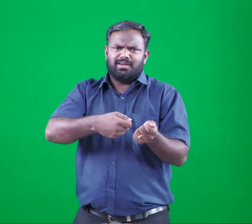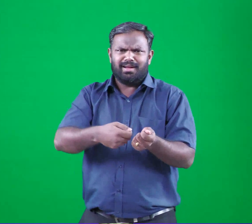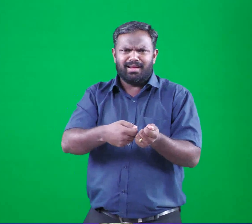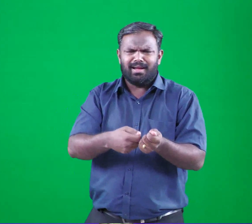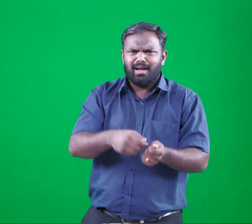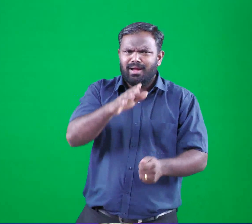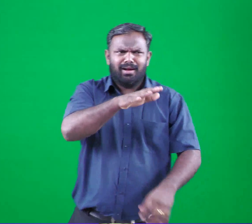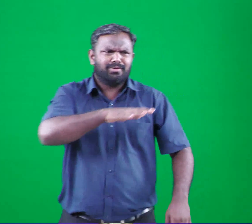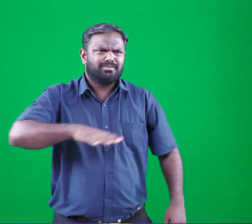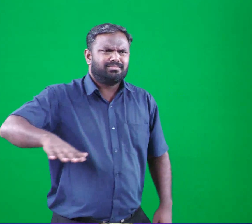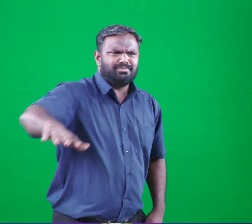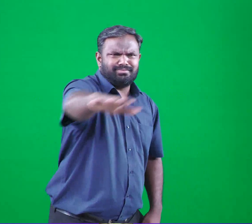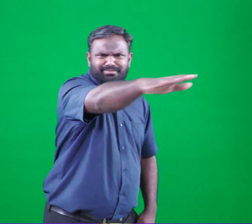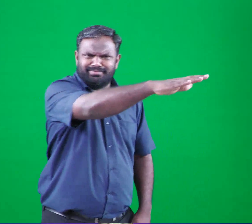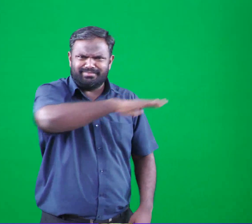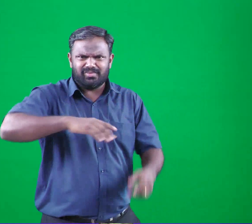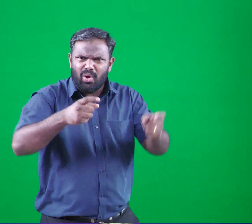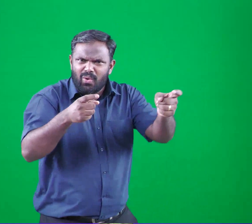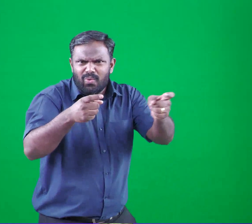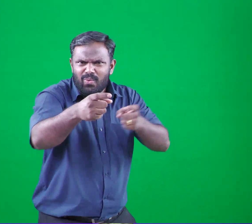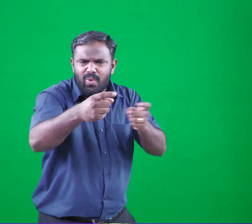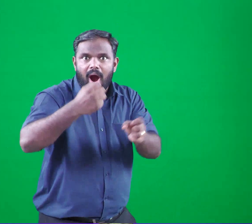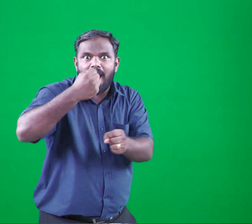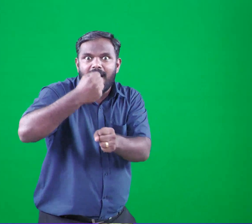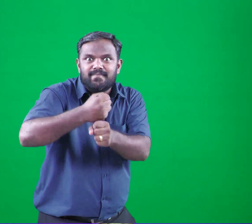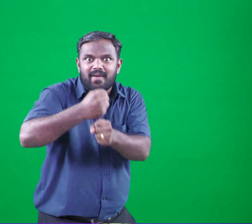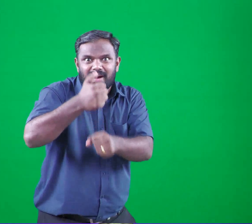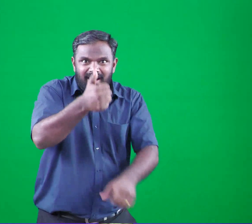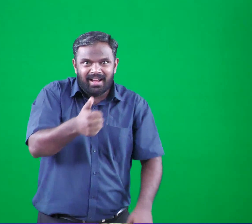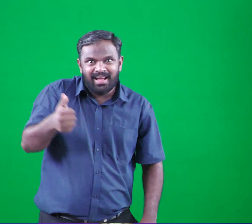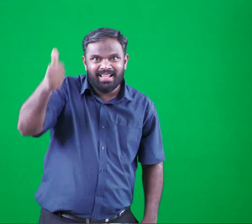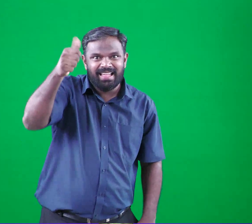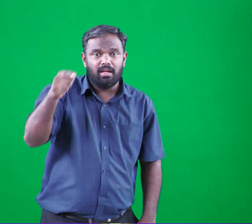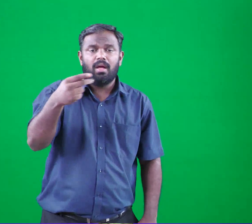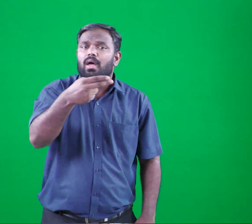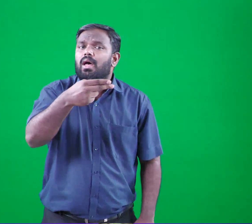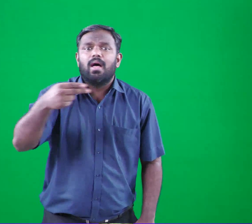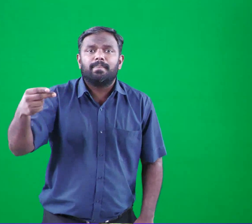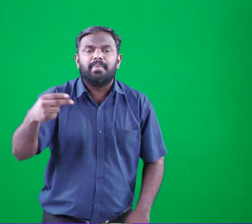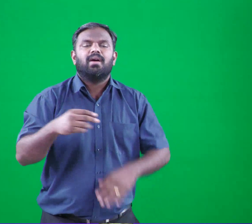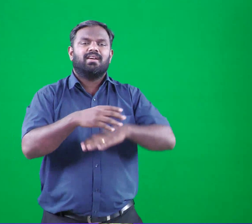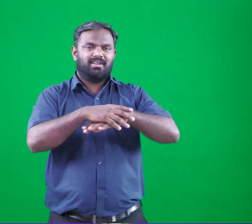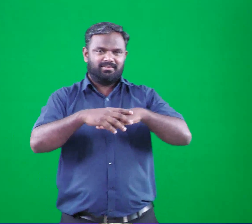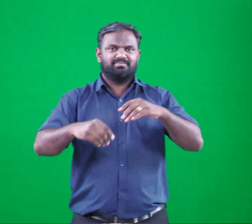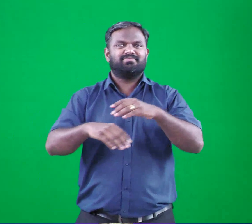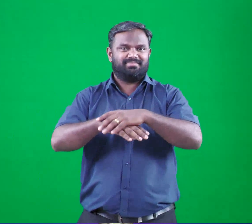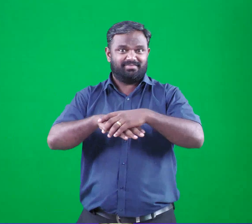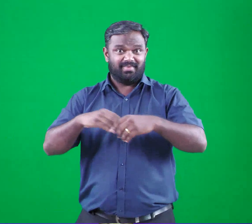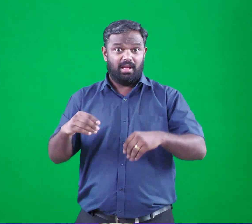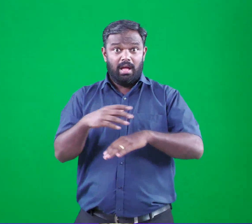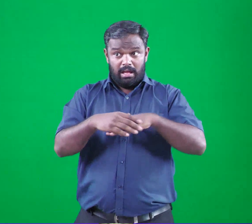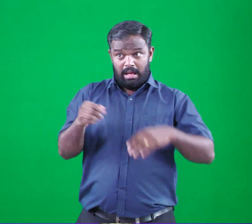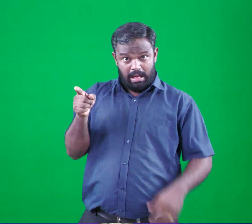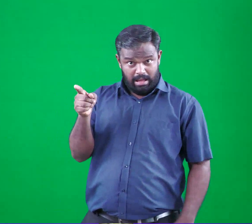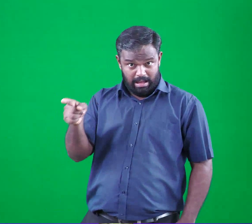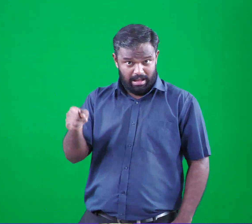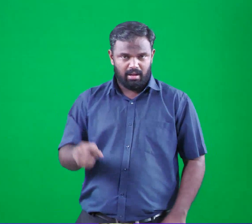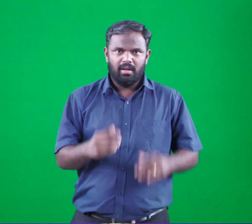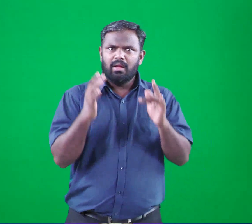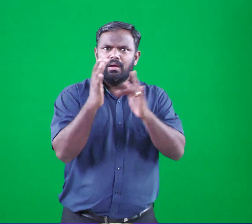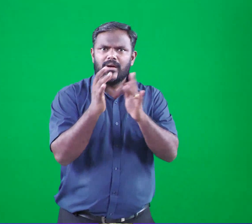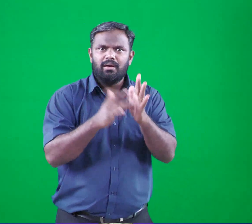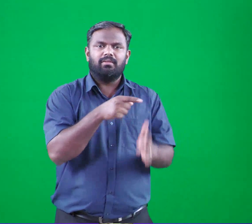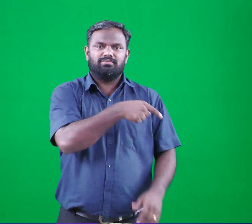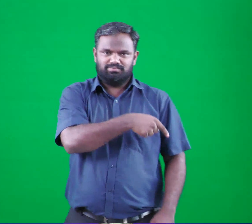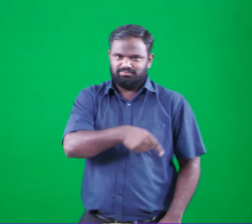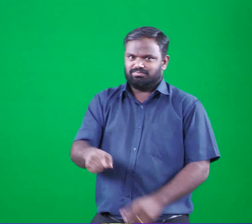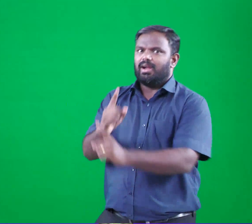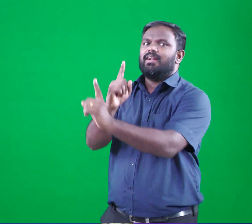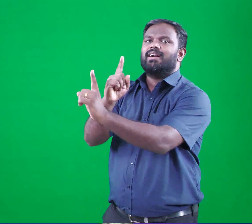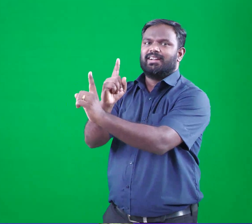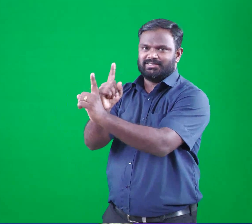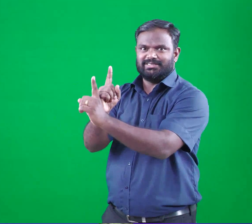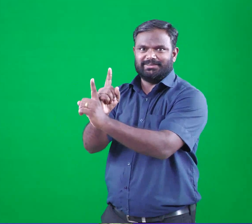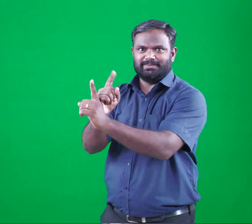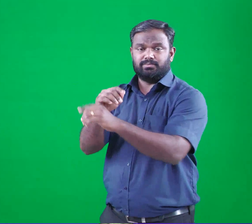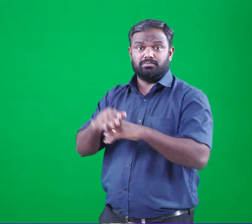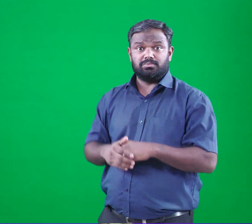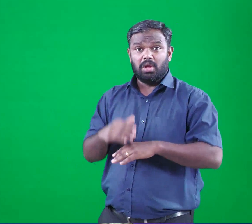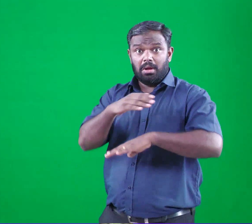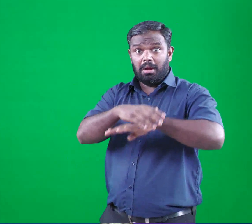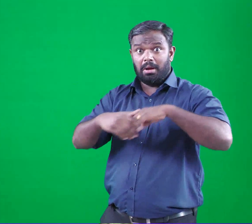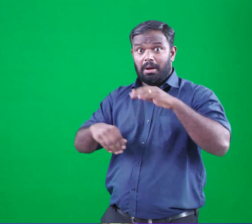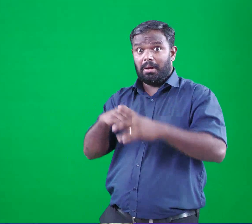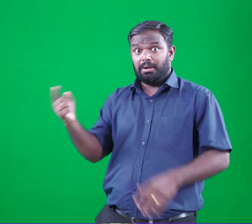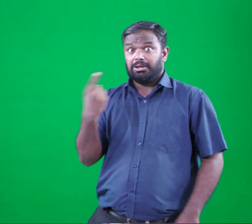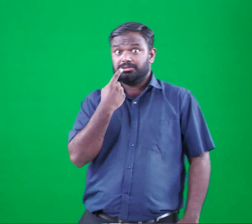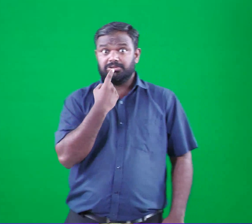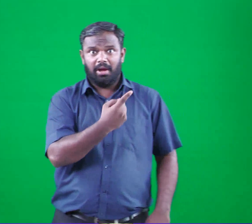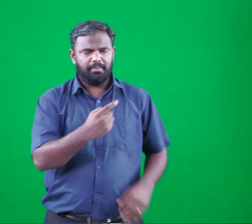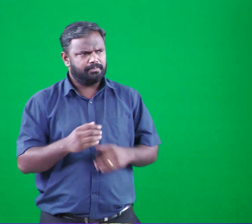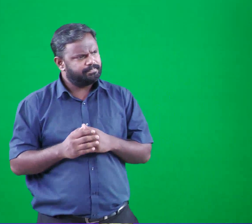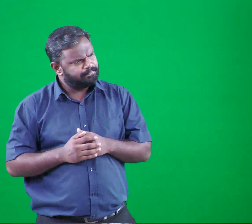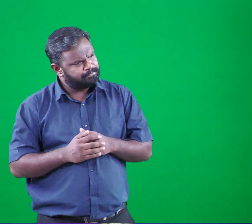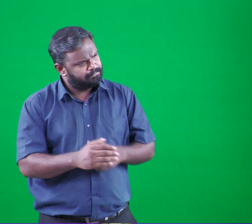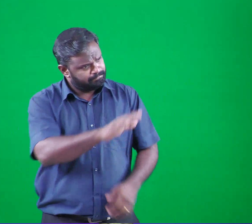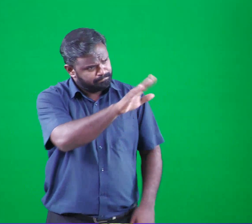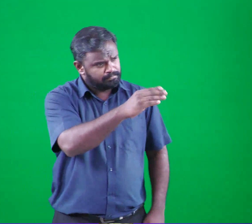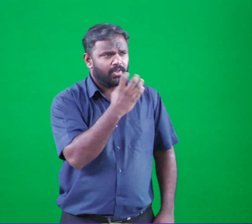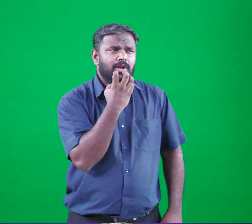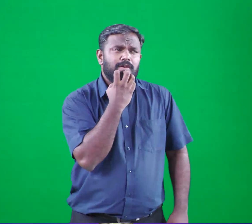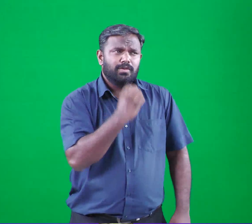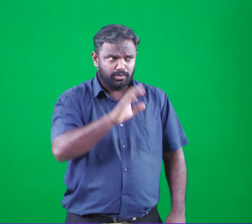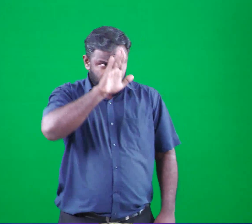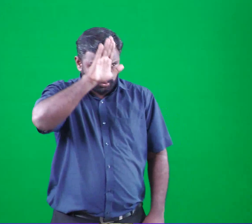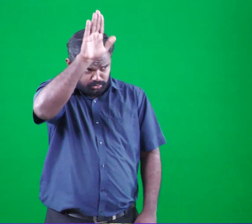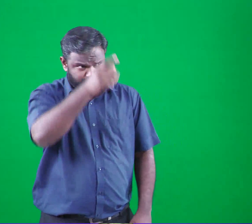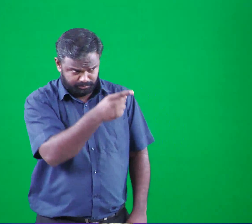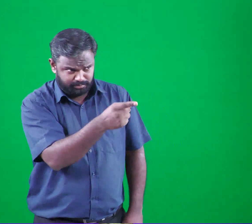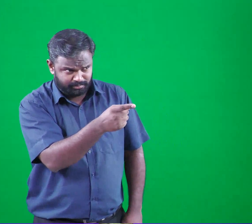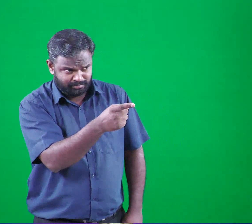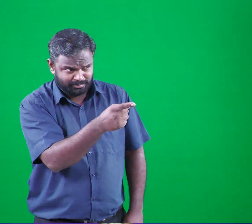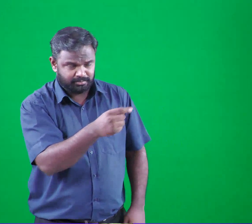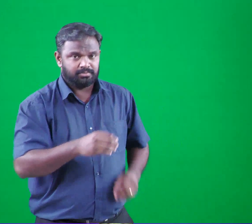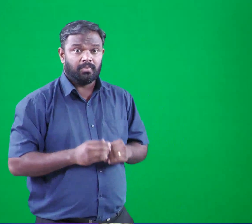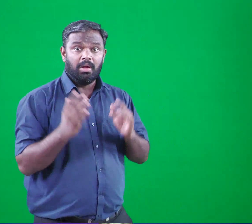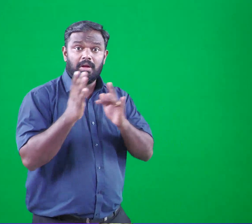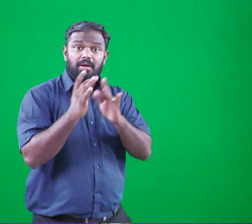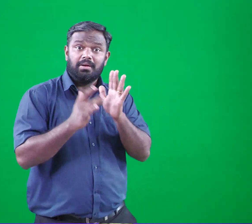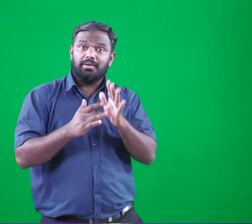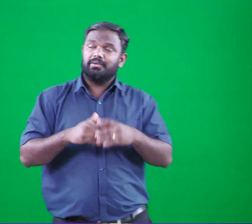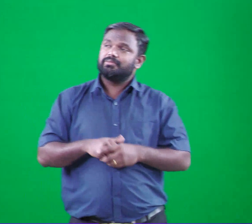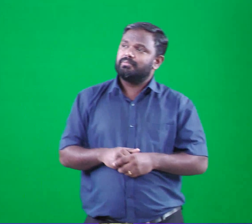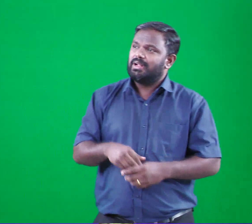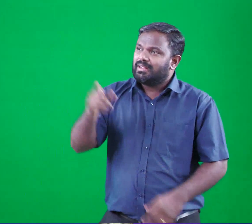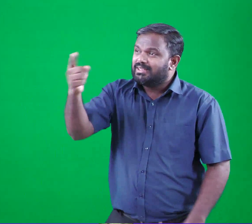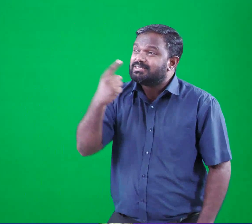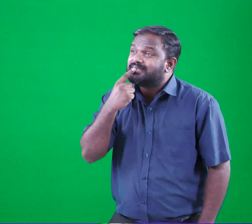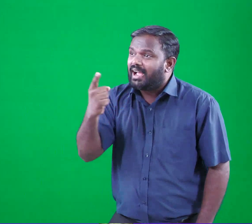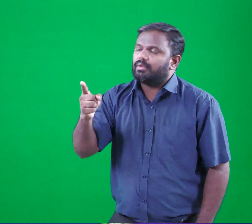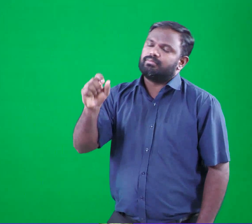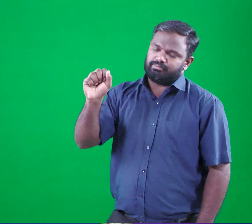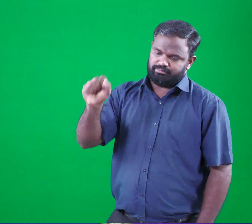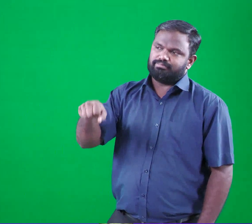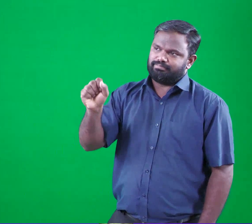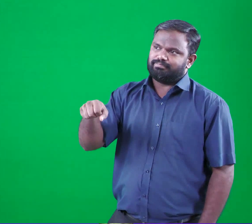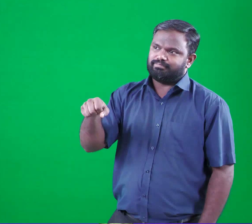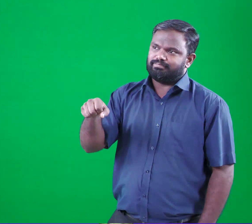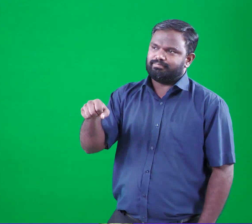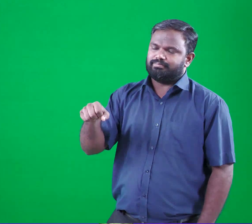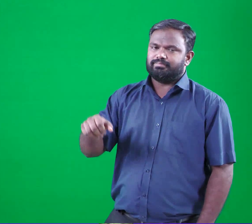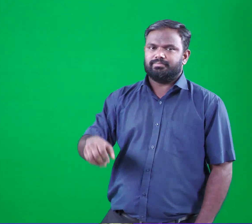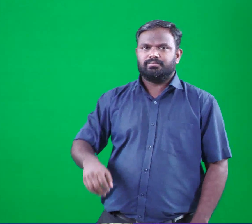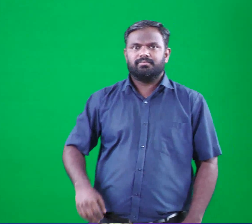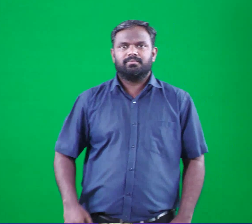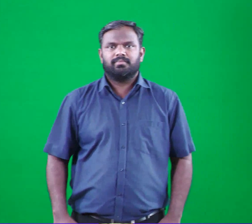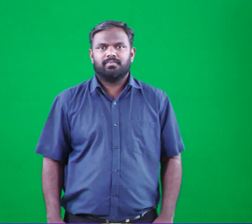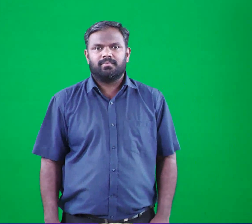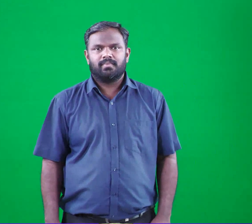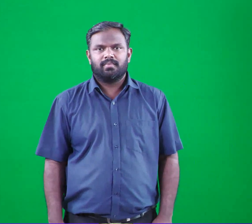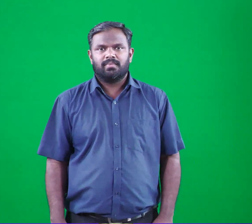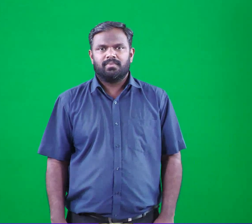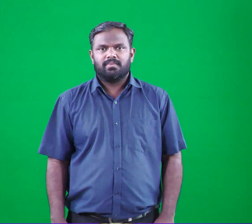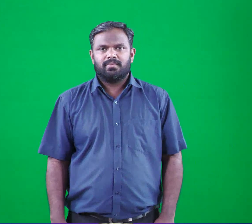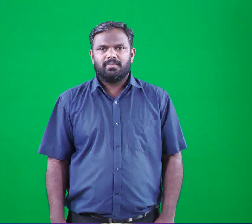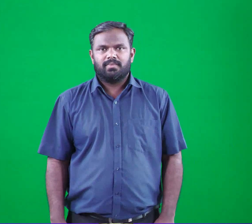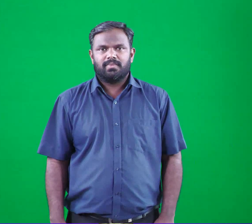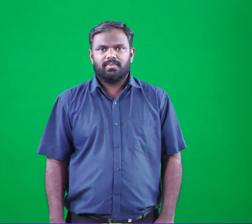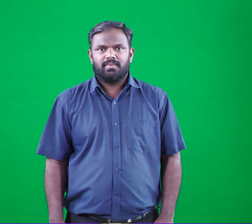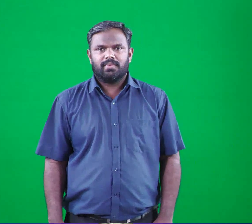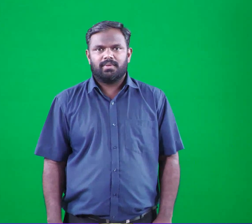So Pilate questioned Him, "Are You the King of the Jews?" "You have said so," Jesus replied.